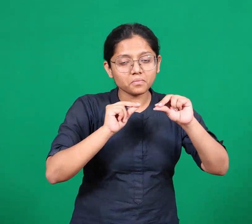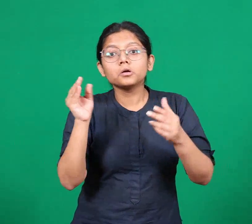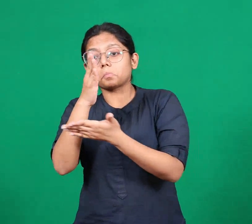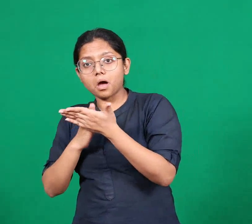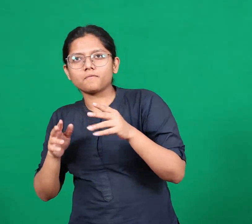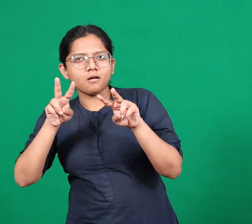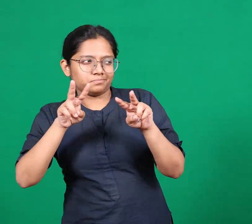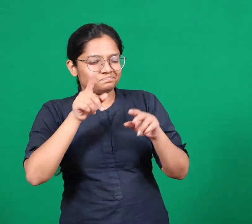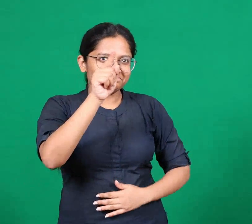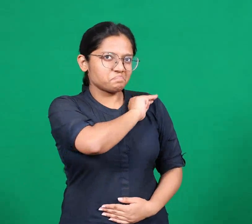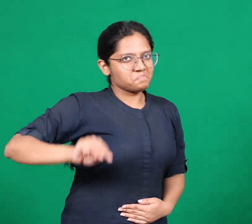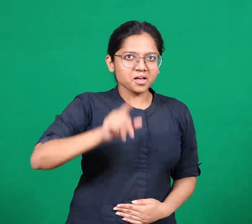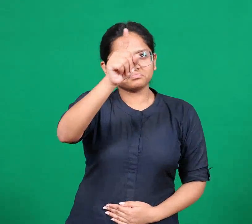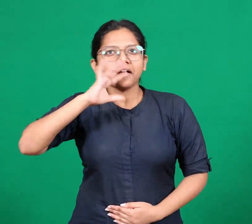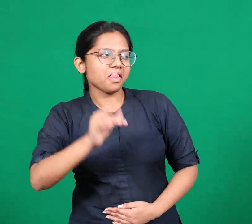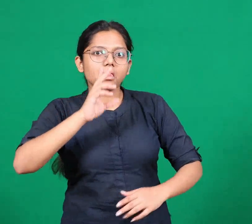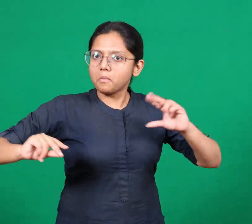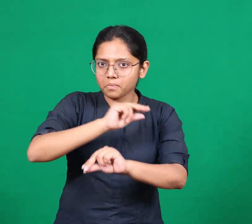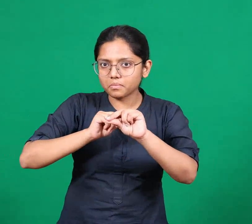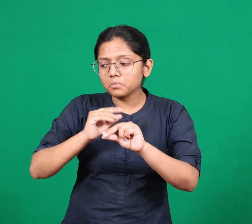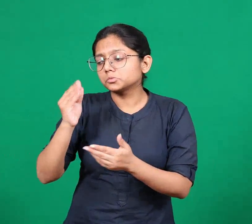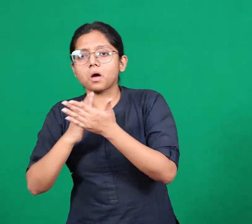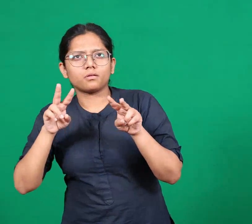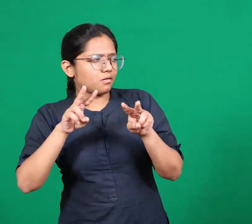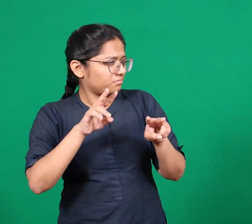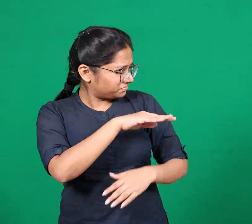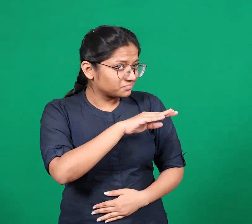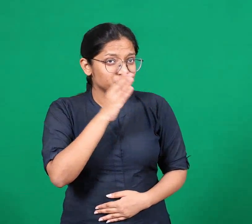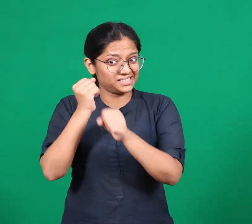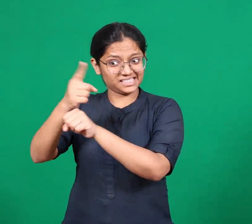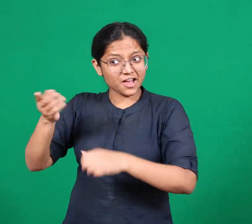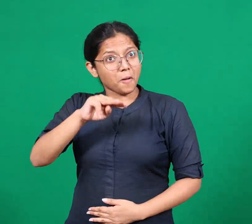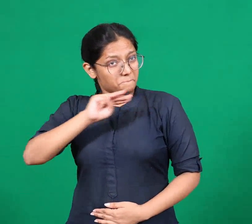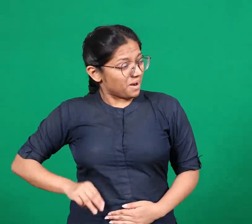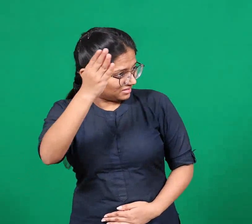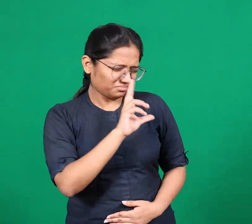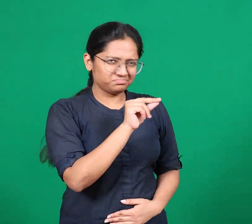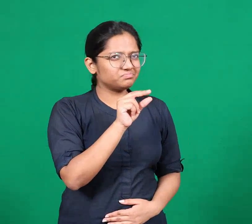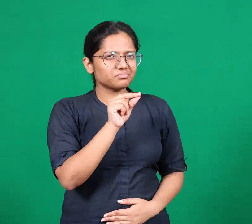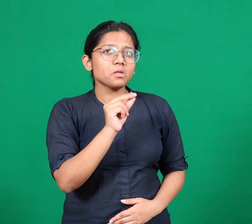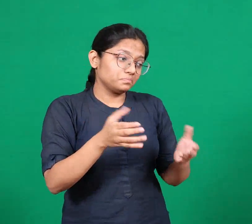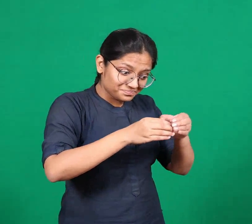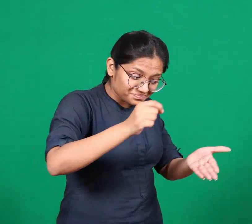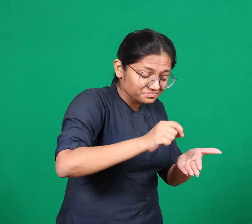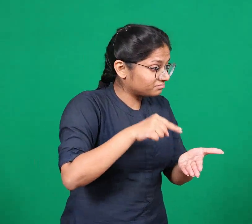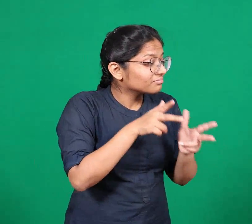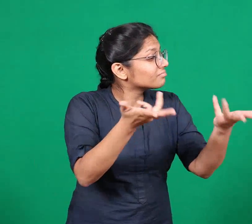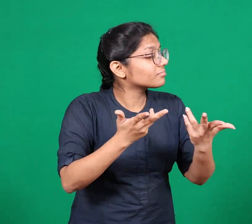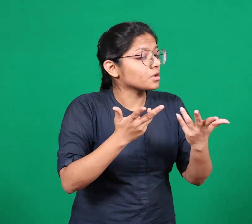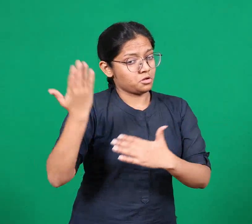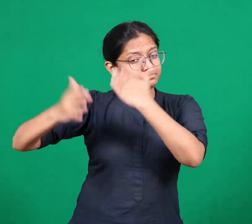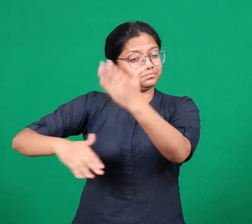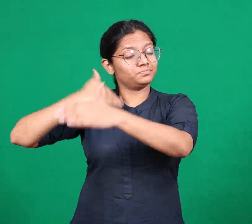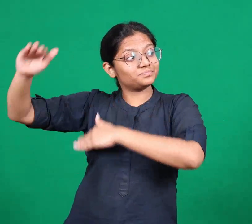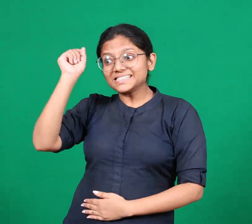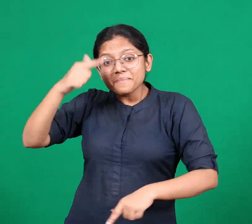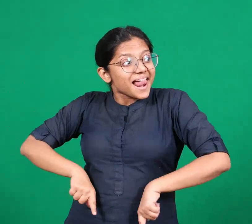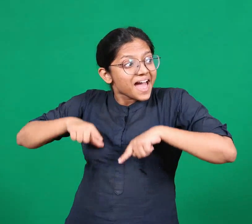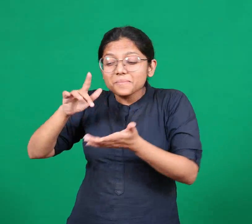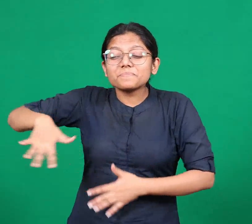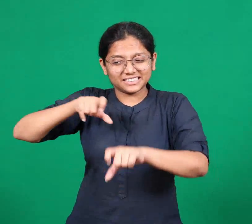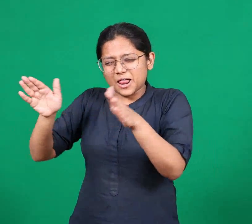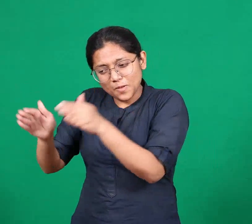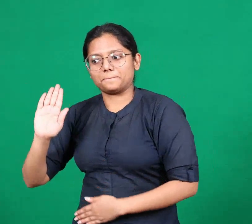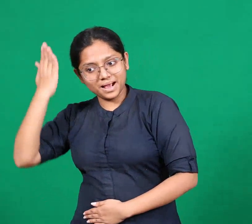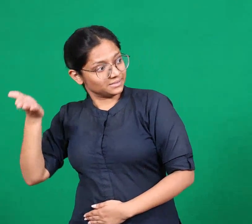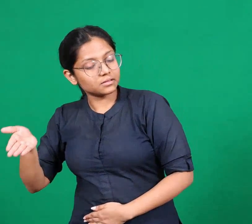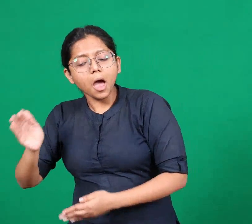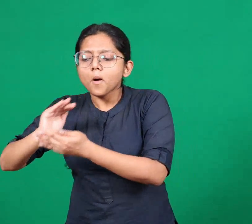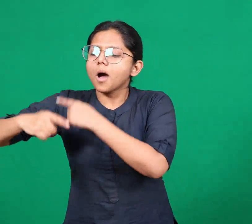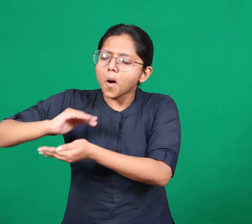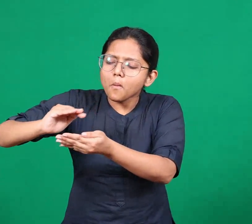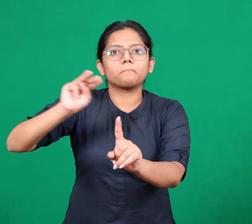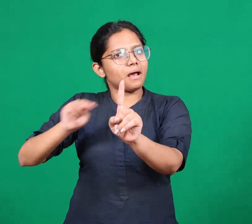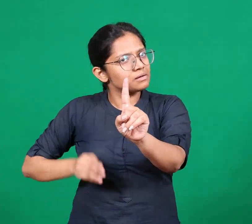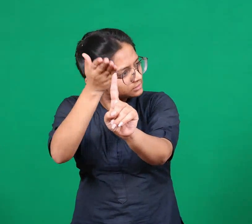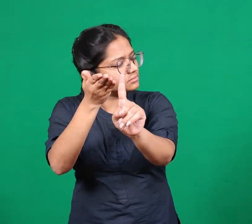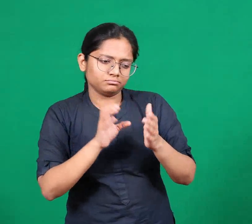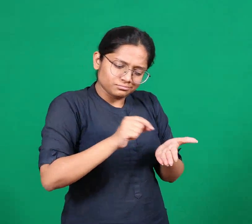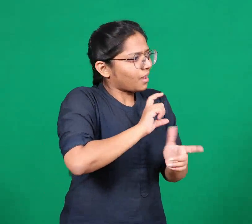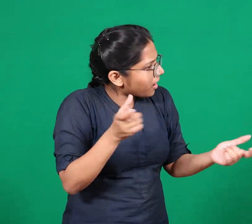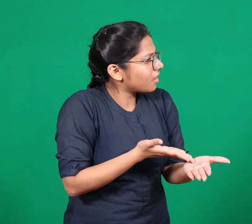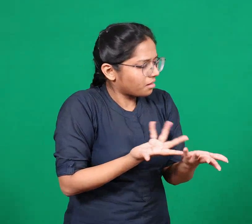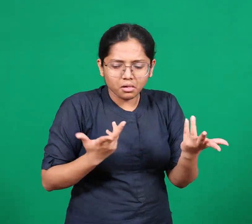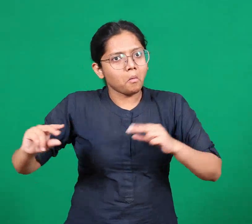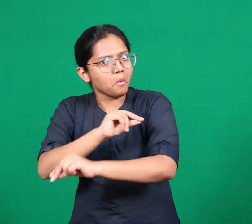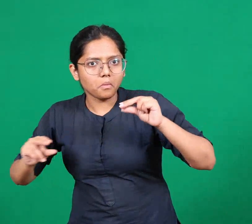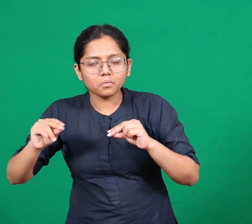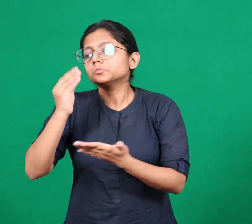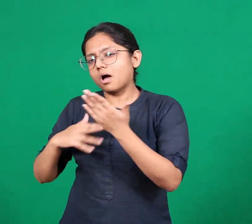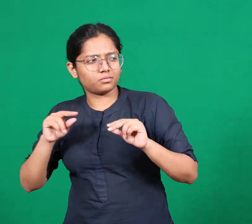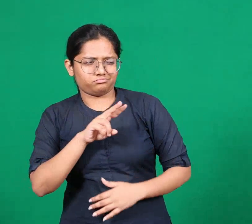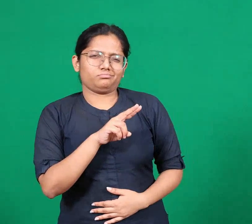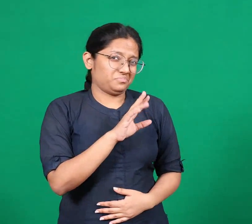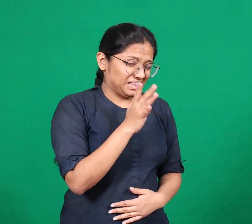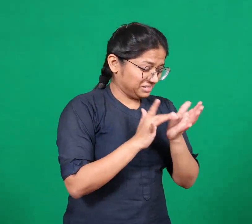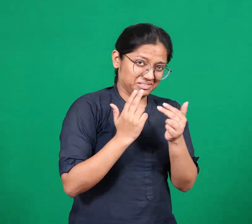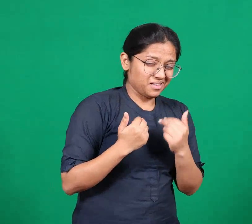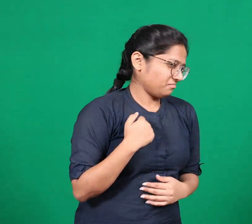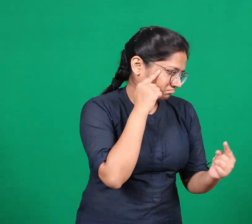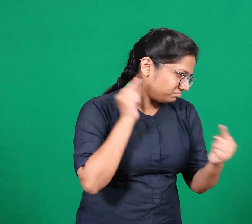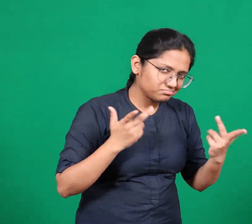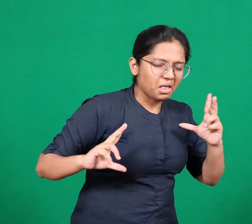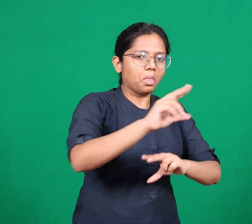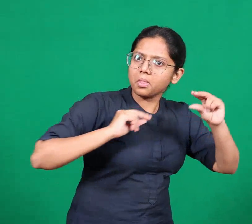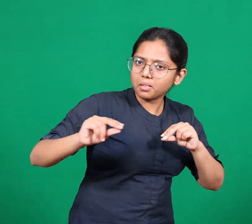But still others asked, "How can the Christ come from Galilee? Doesn' t the Scripture say that the Christ will come from the line of David and from Bethlehem, the village where David lived?"